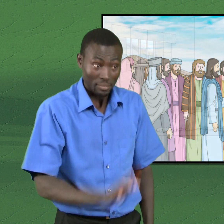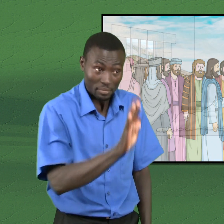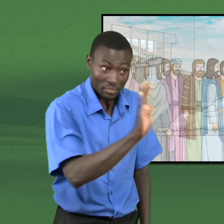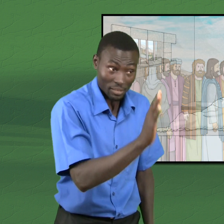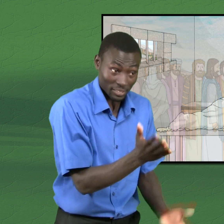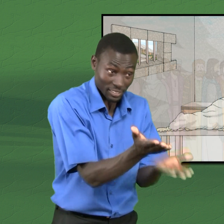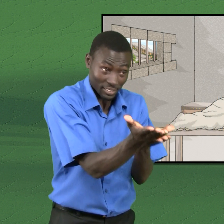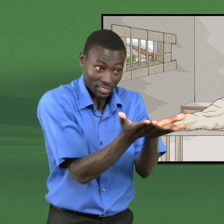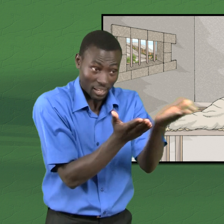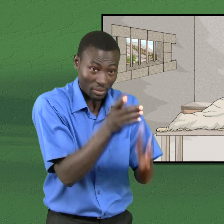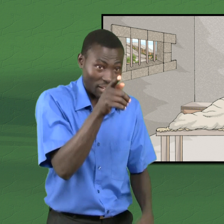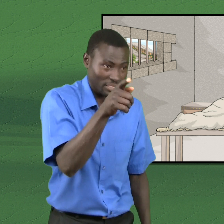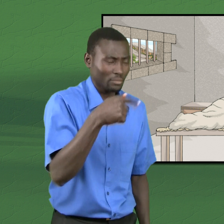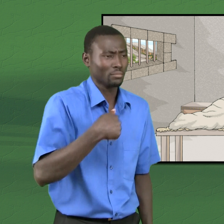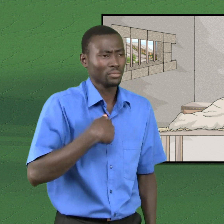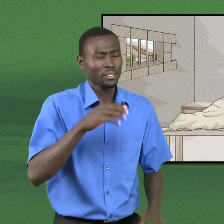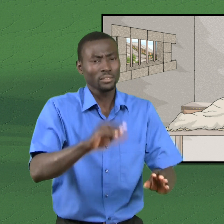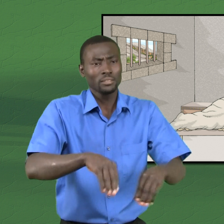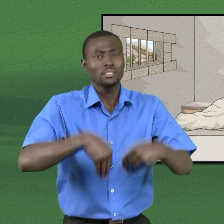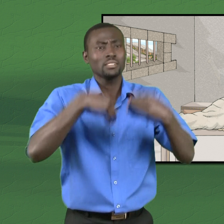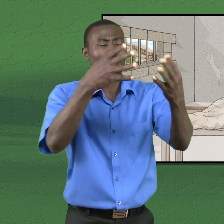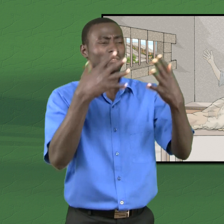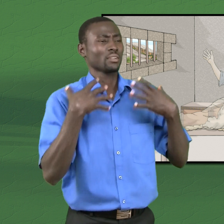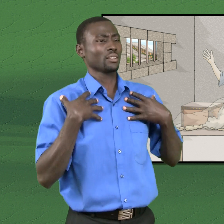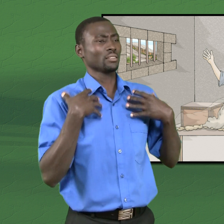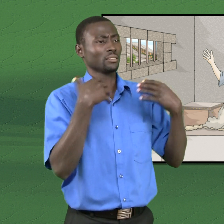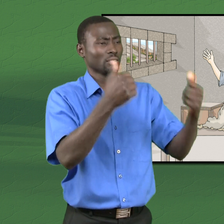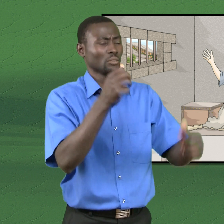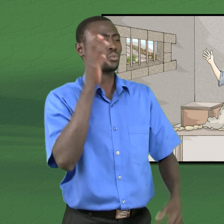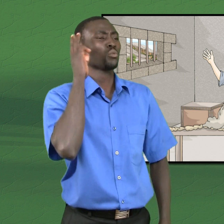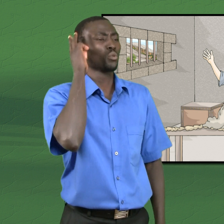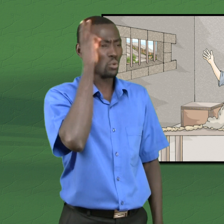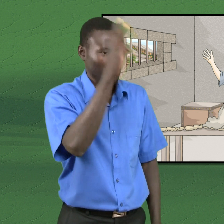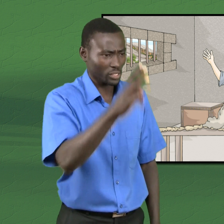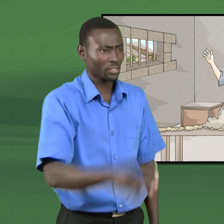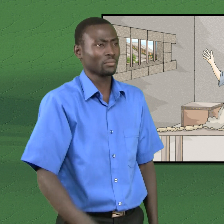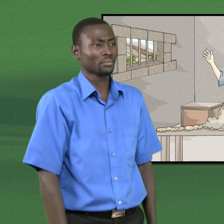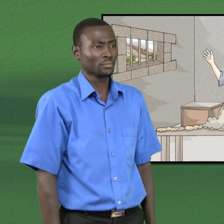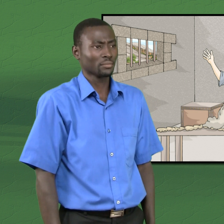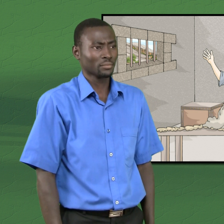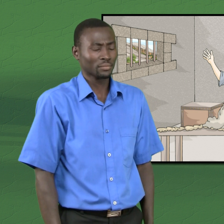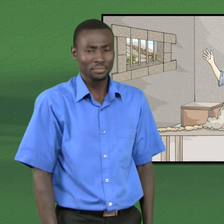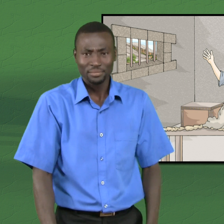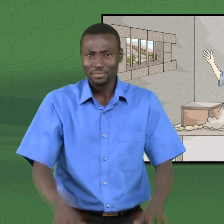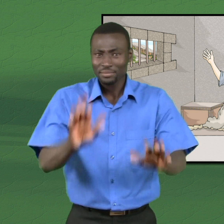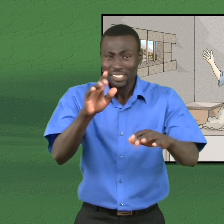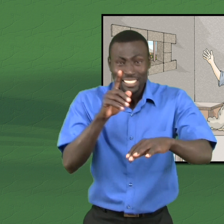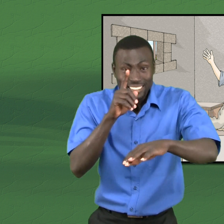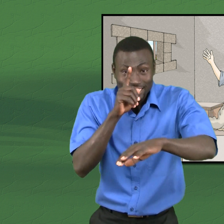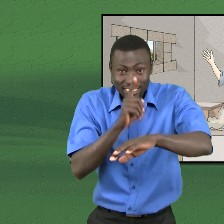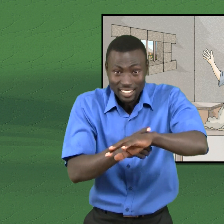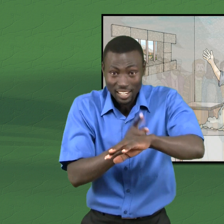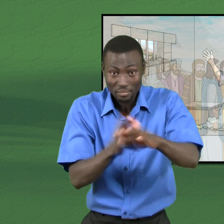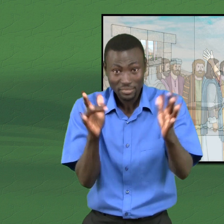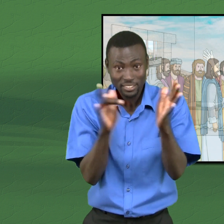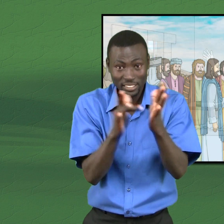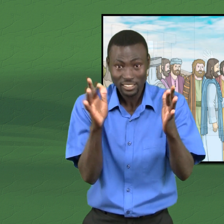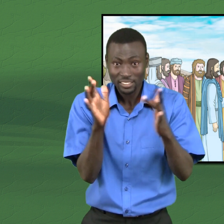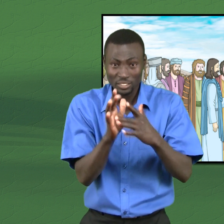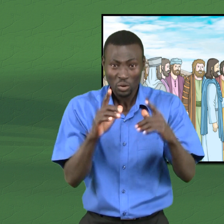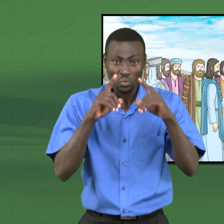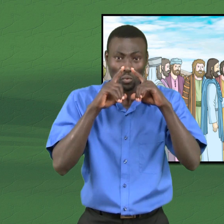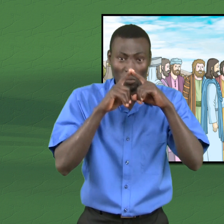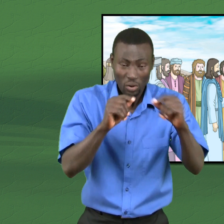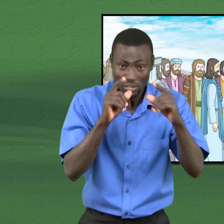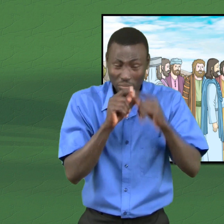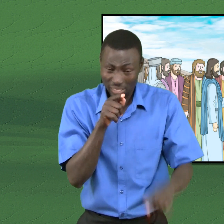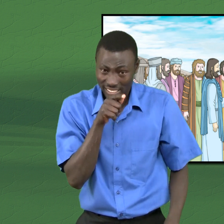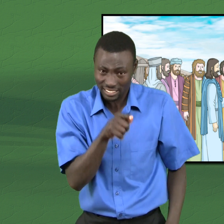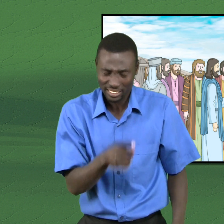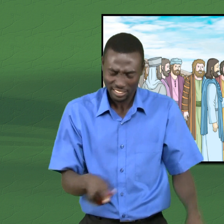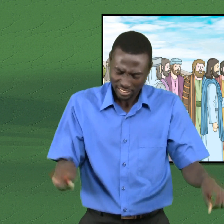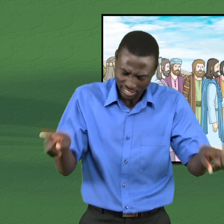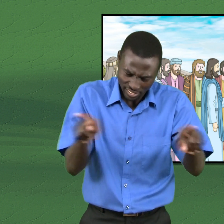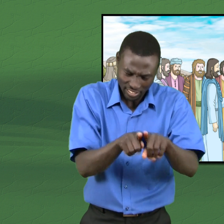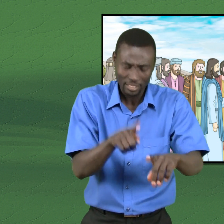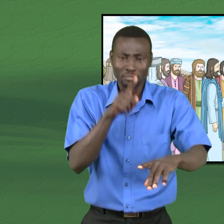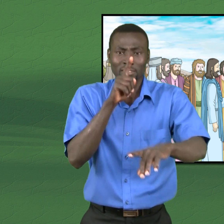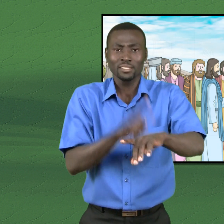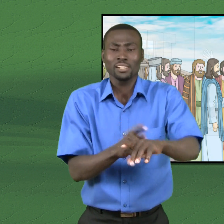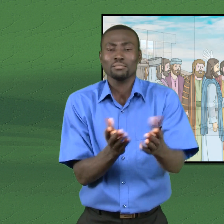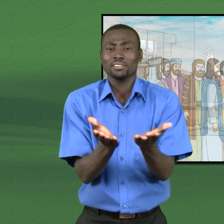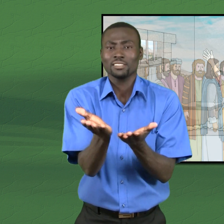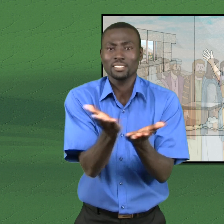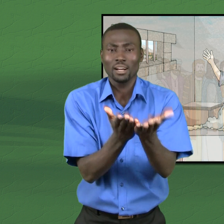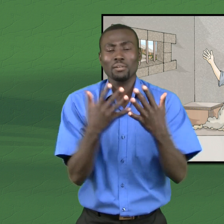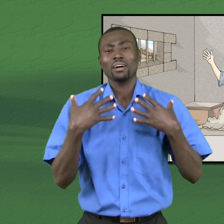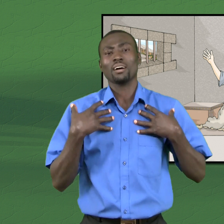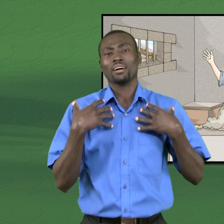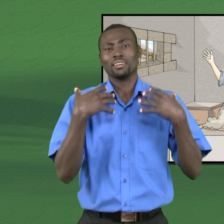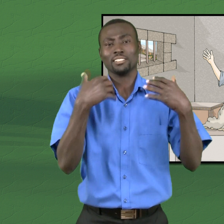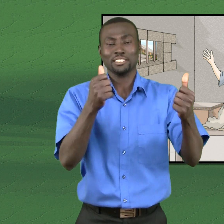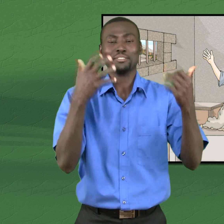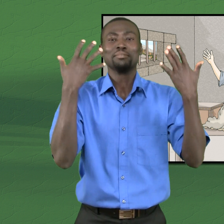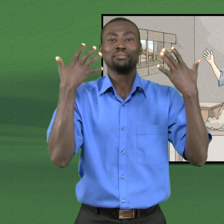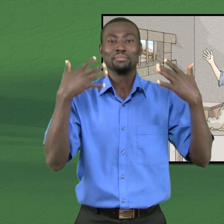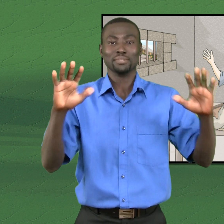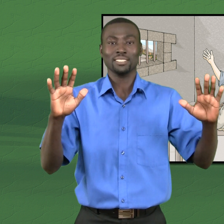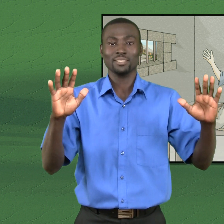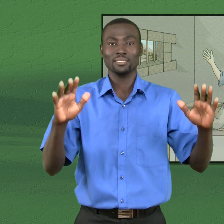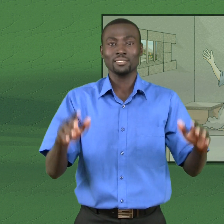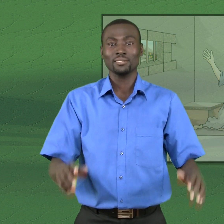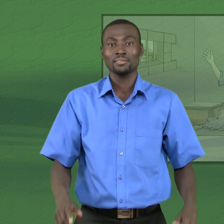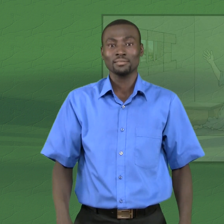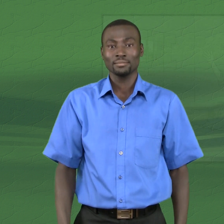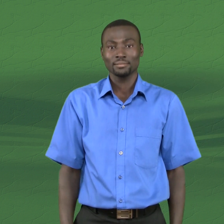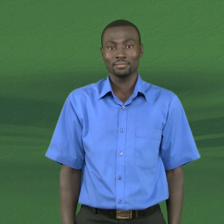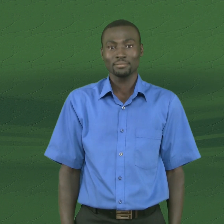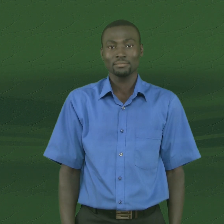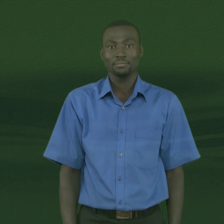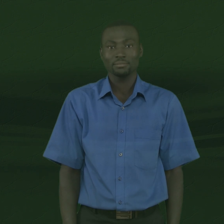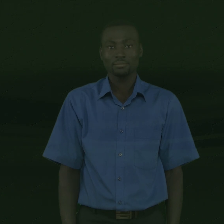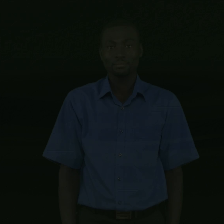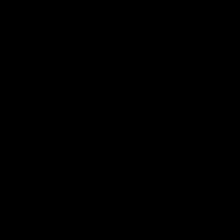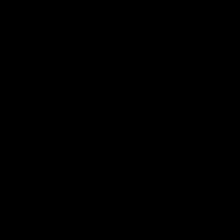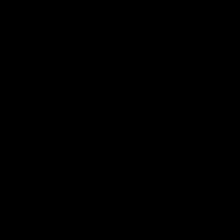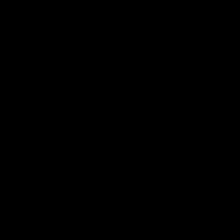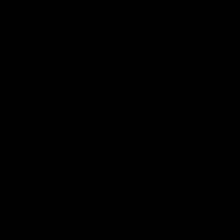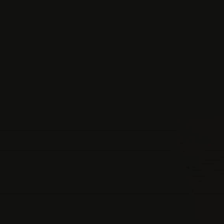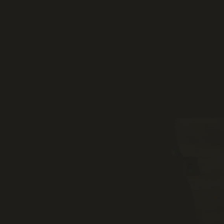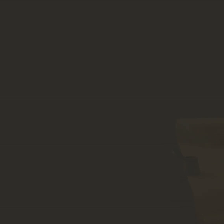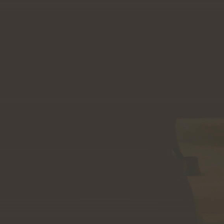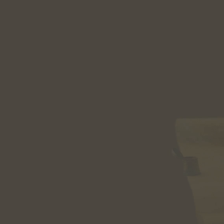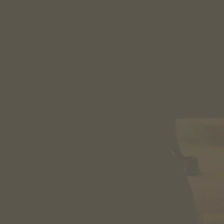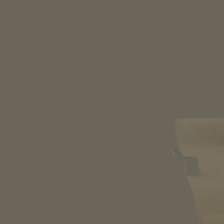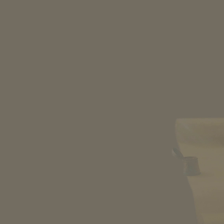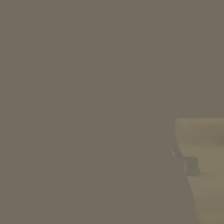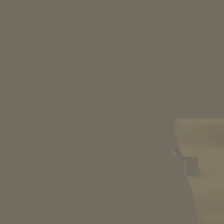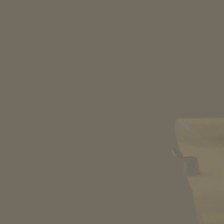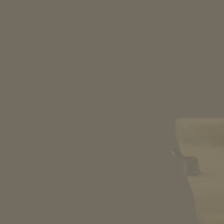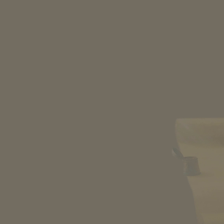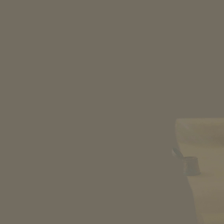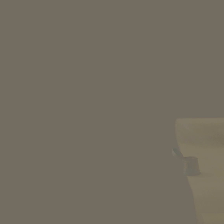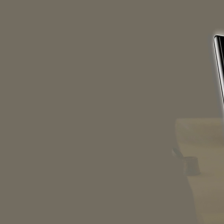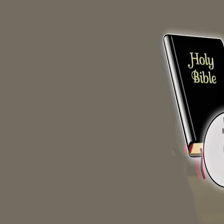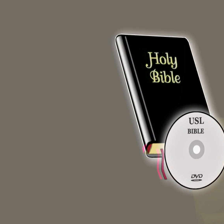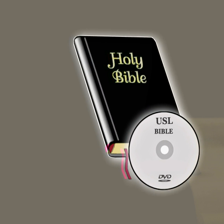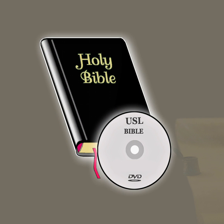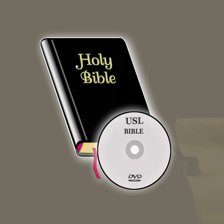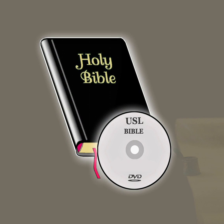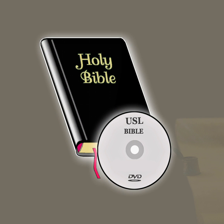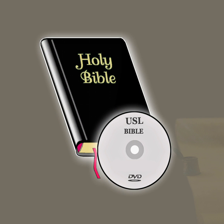And his servant was healed at that very hour.